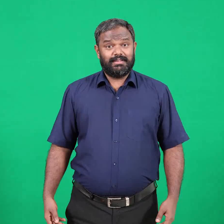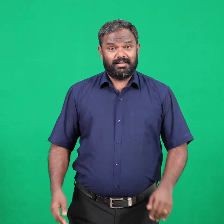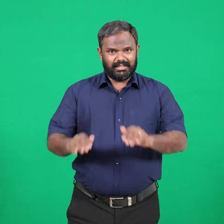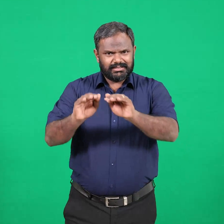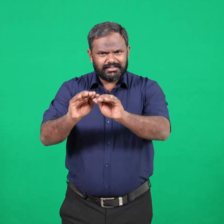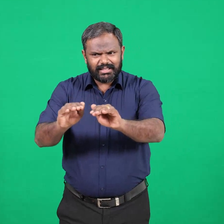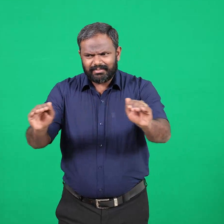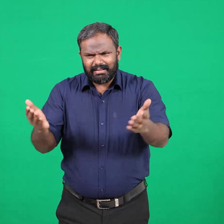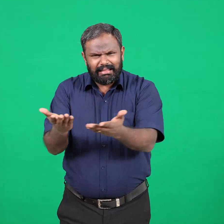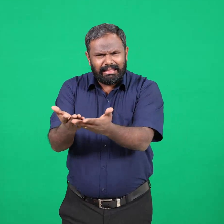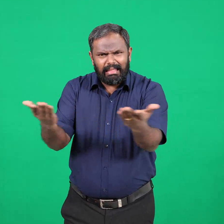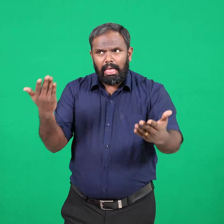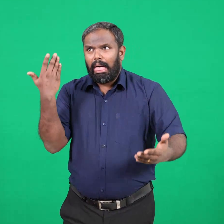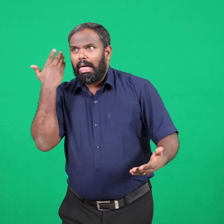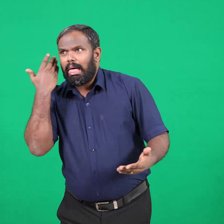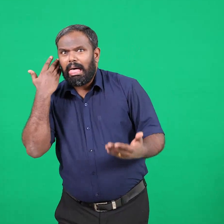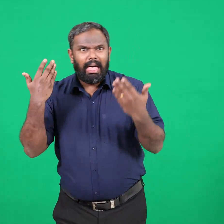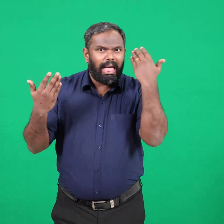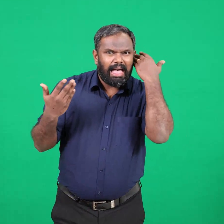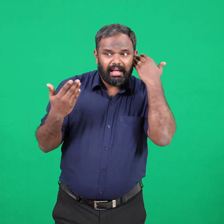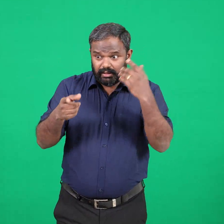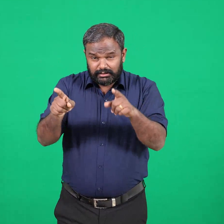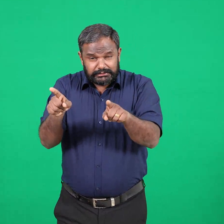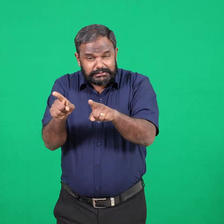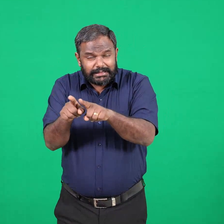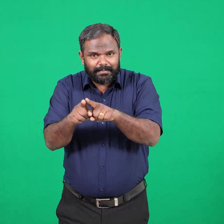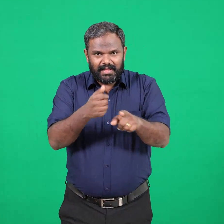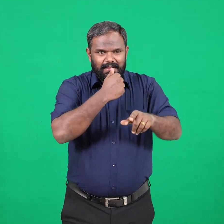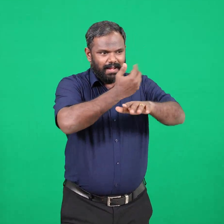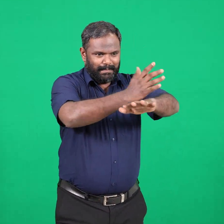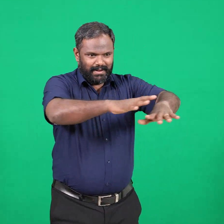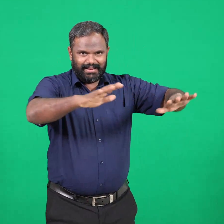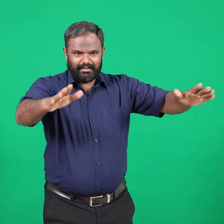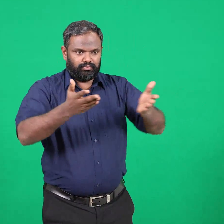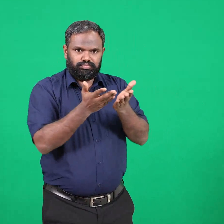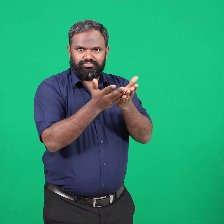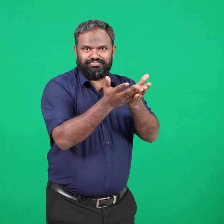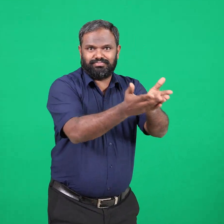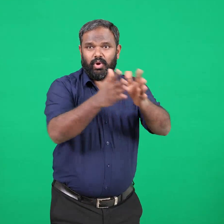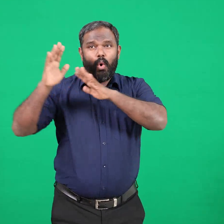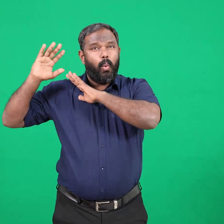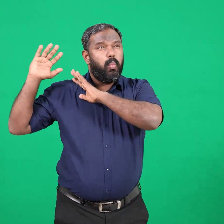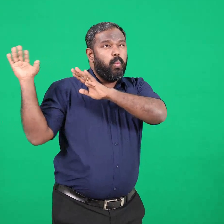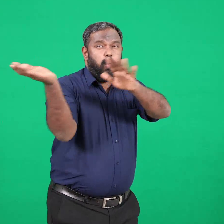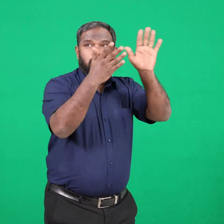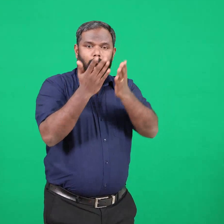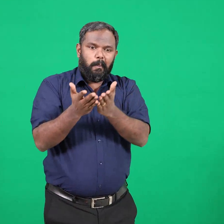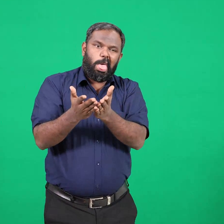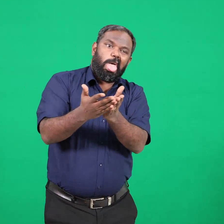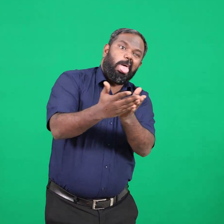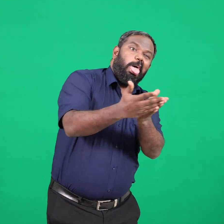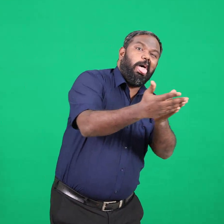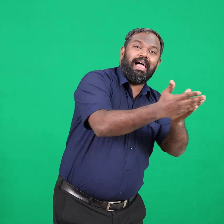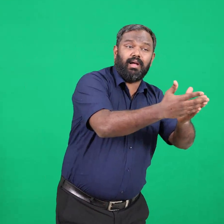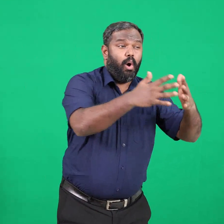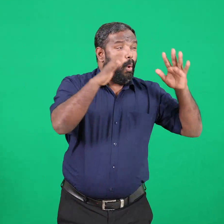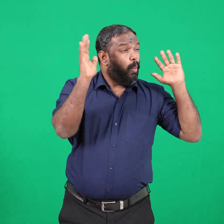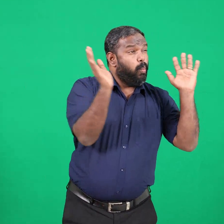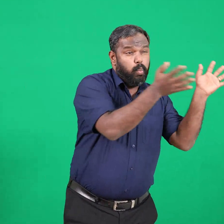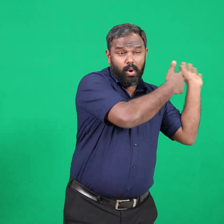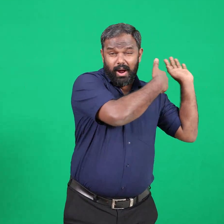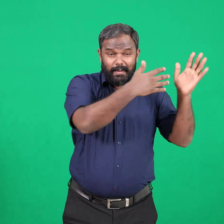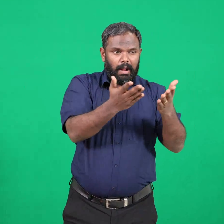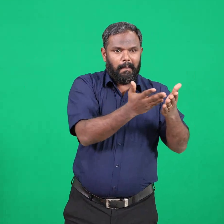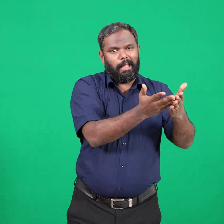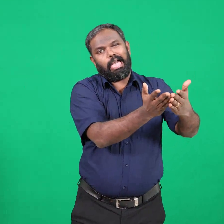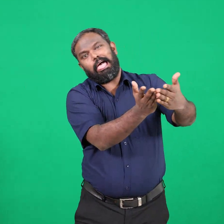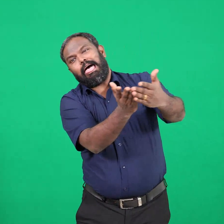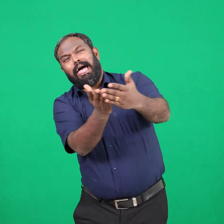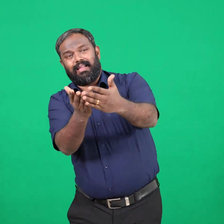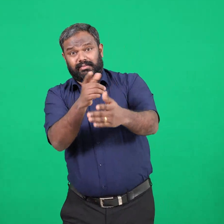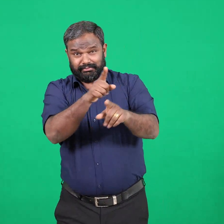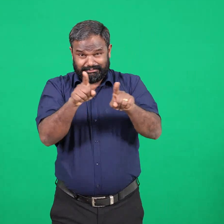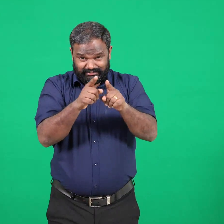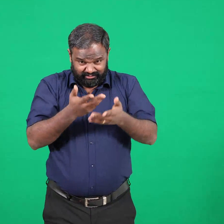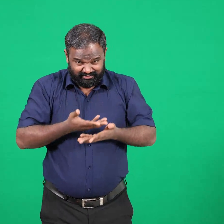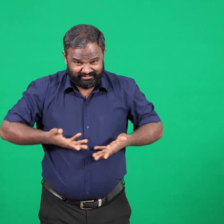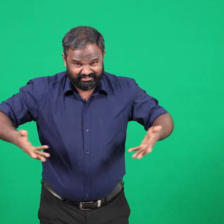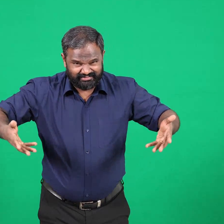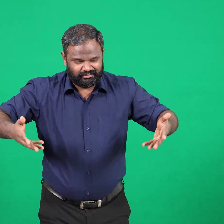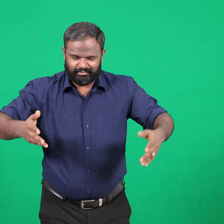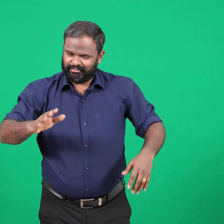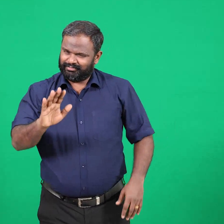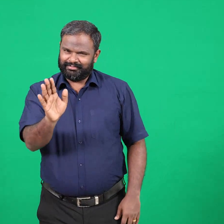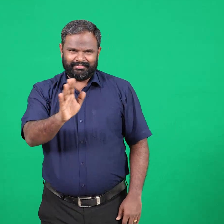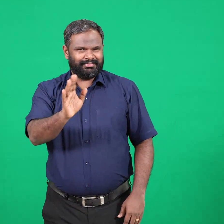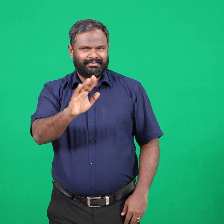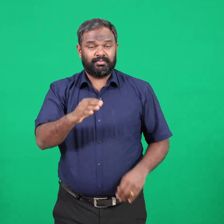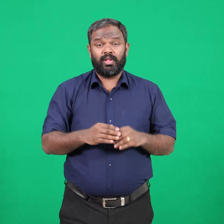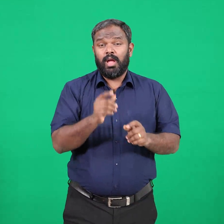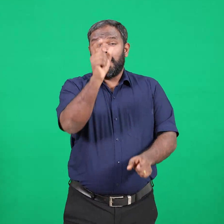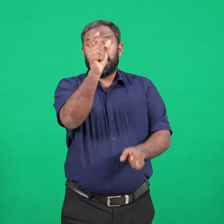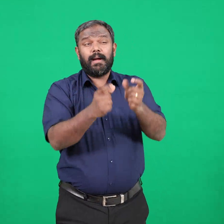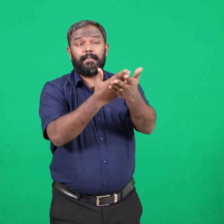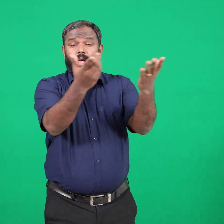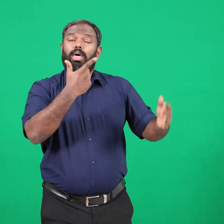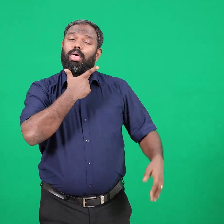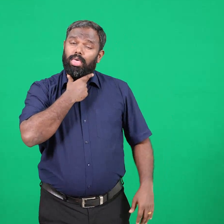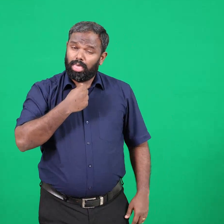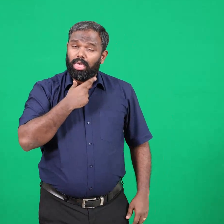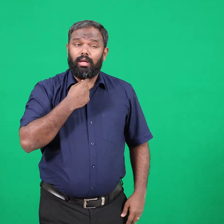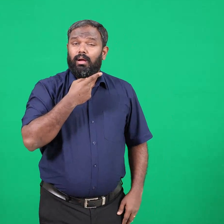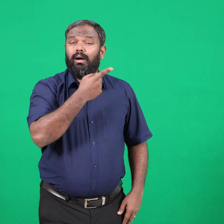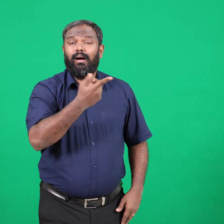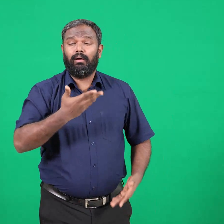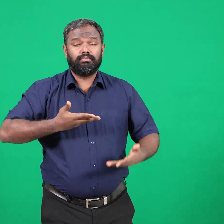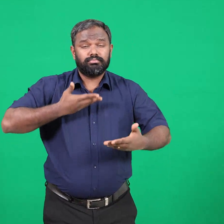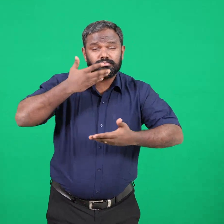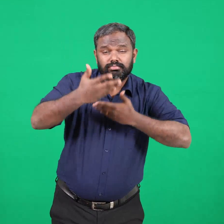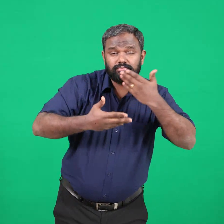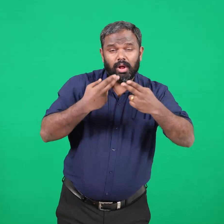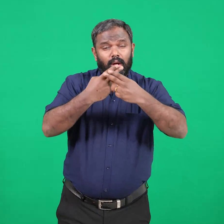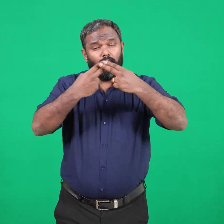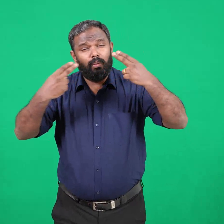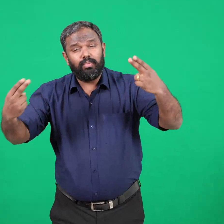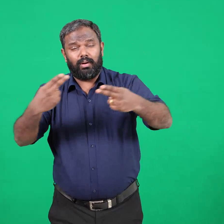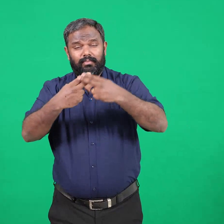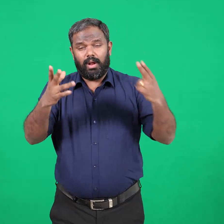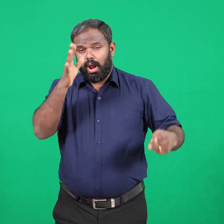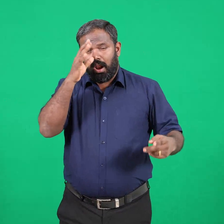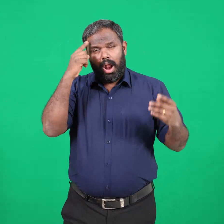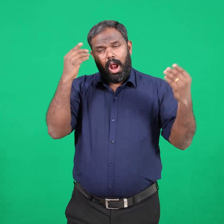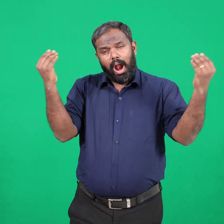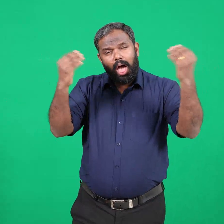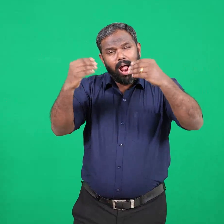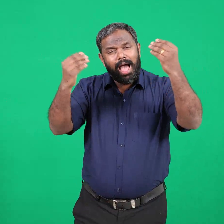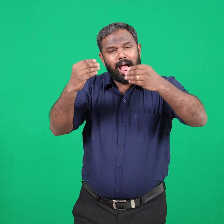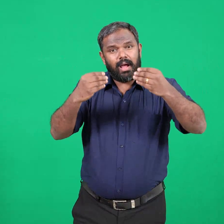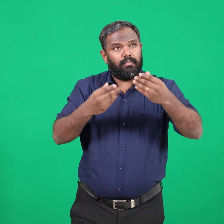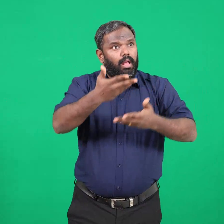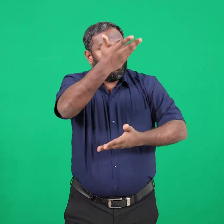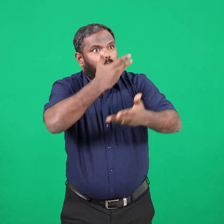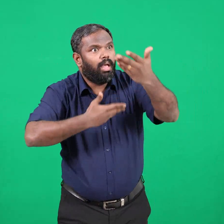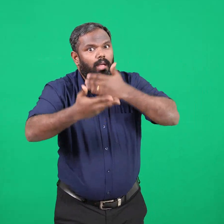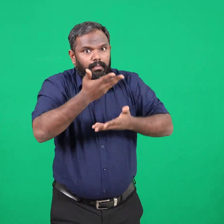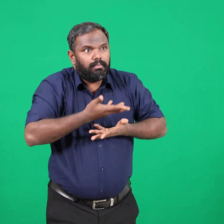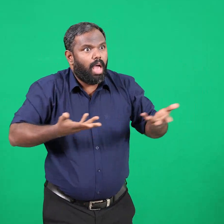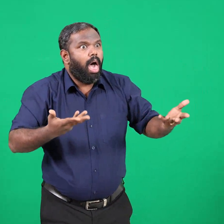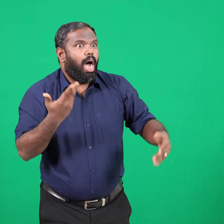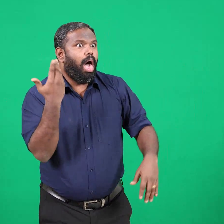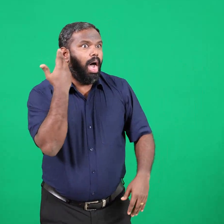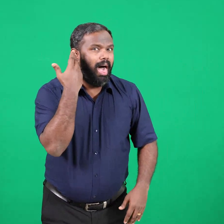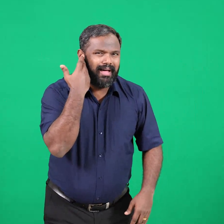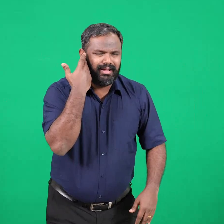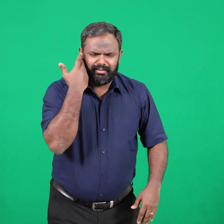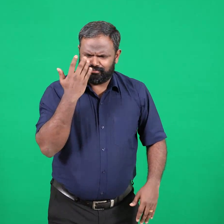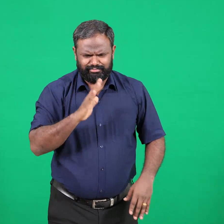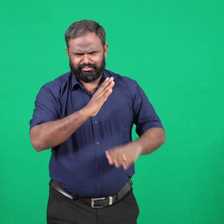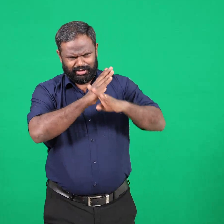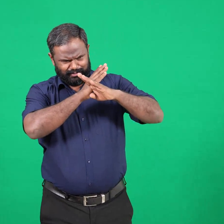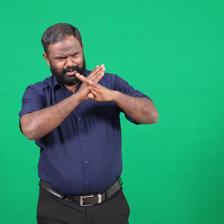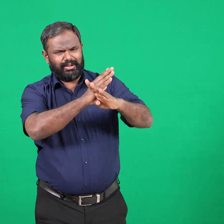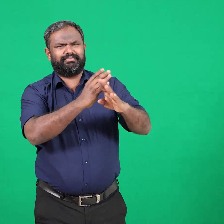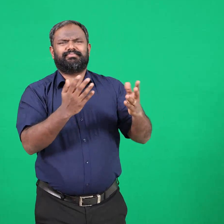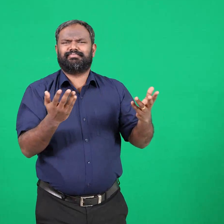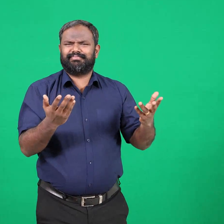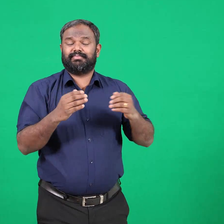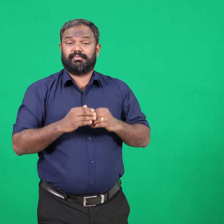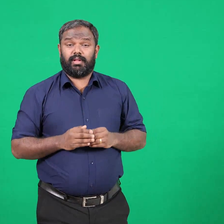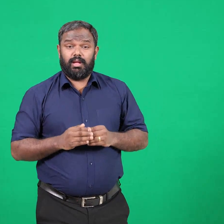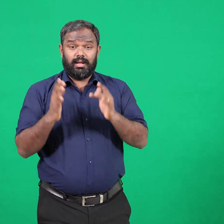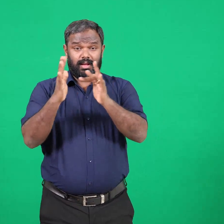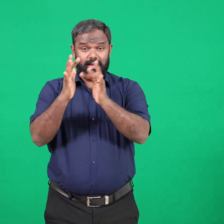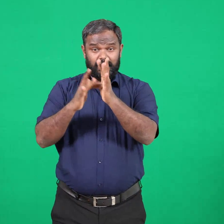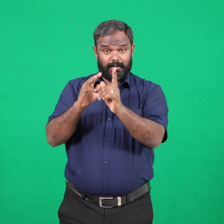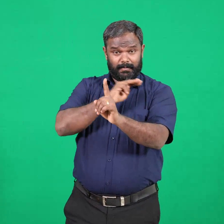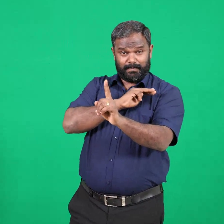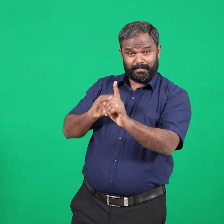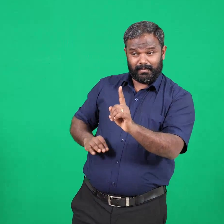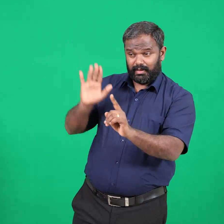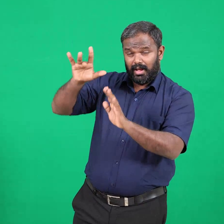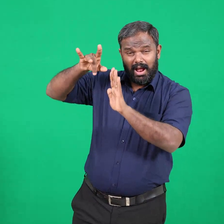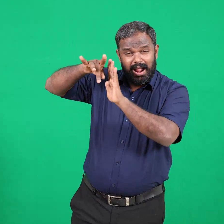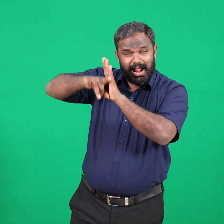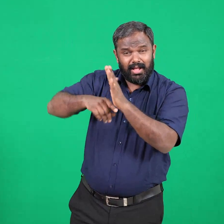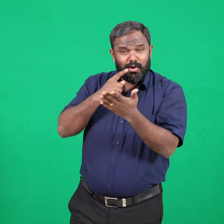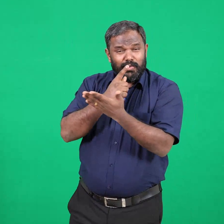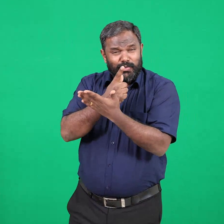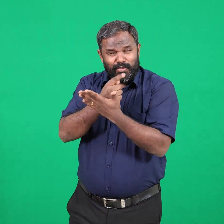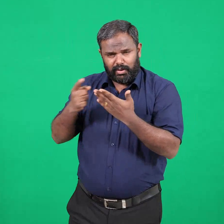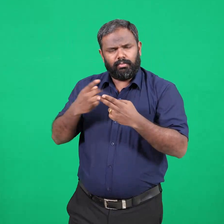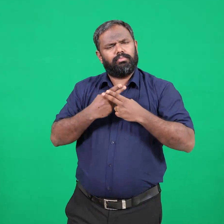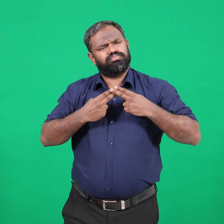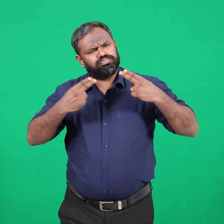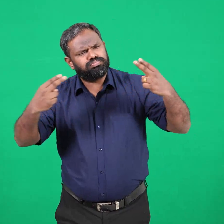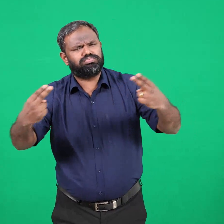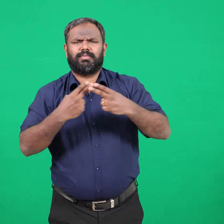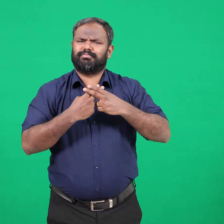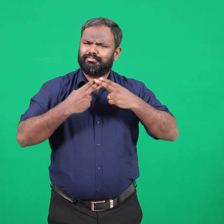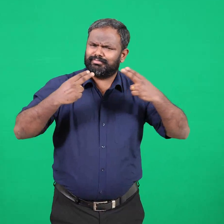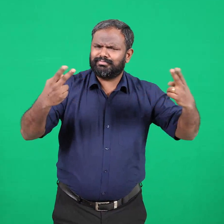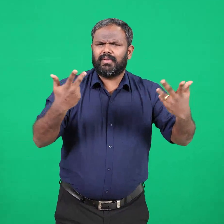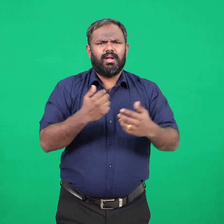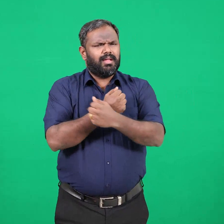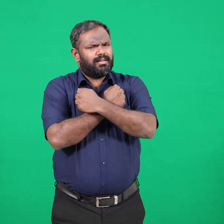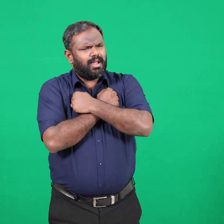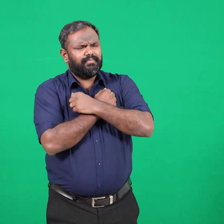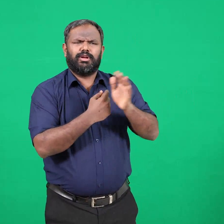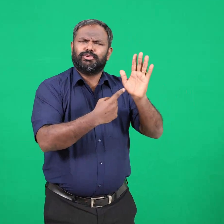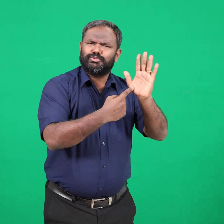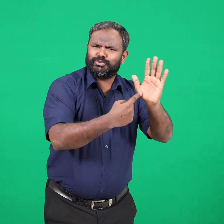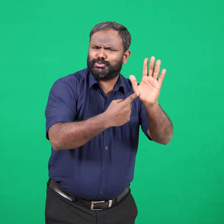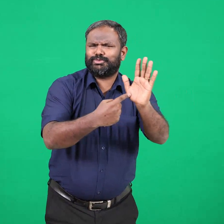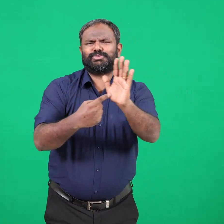Then we will no longer be infants, tossed about by the waves and carried around by every wind of teaching and by the clever cunning of men in their deceitful scheming.